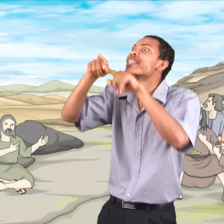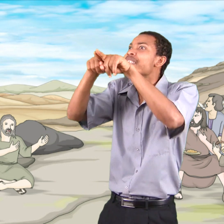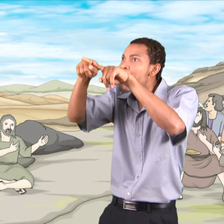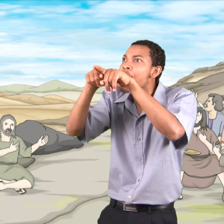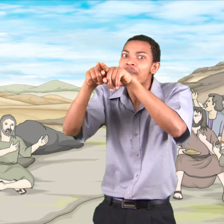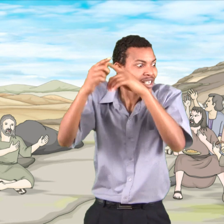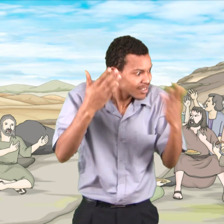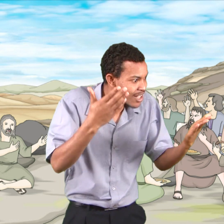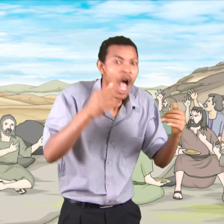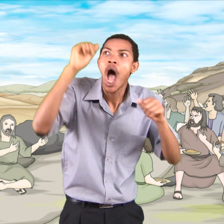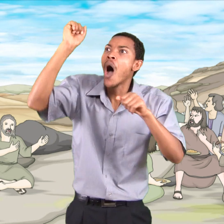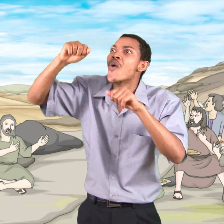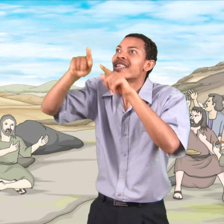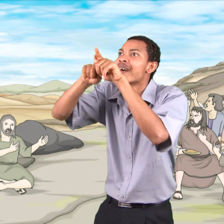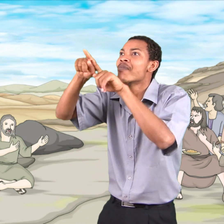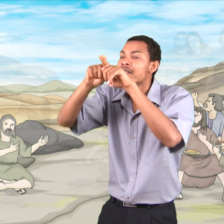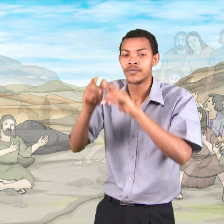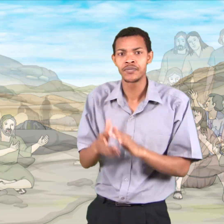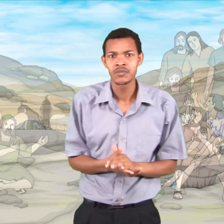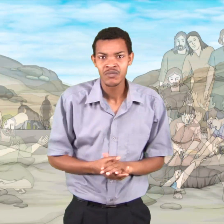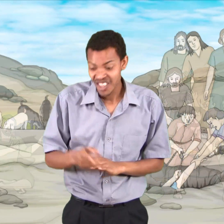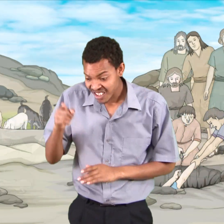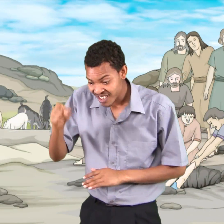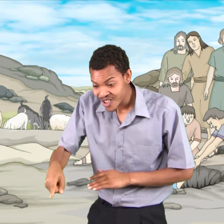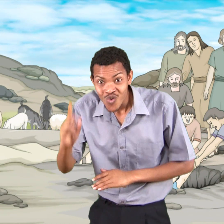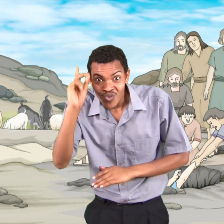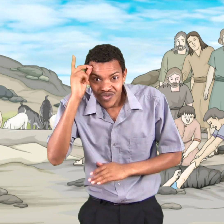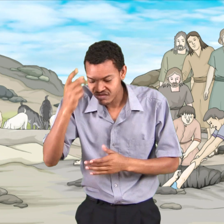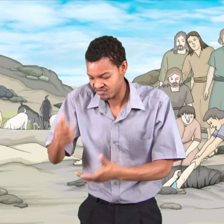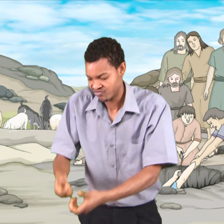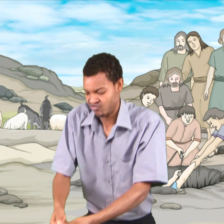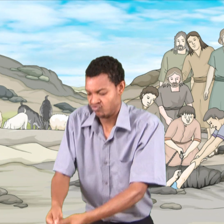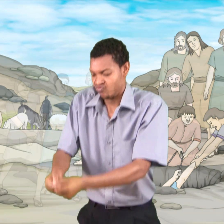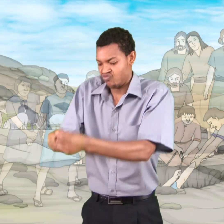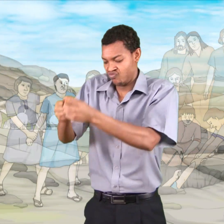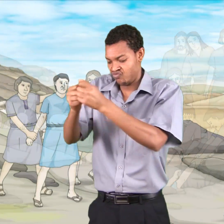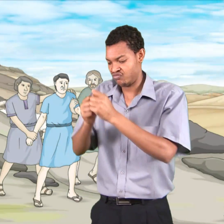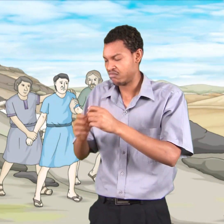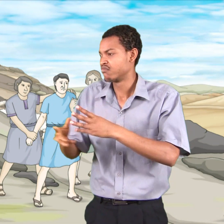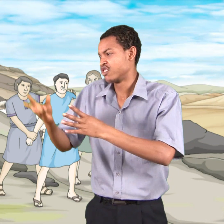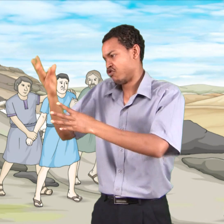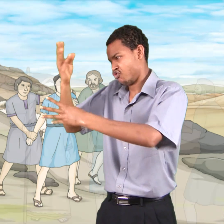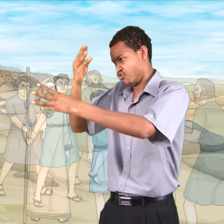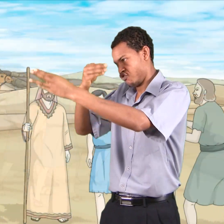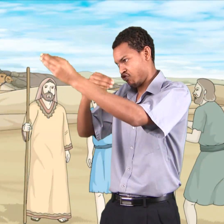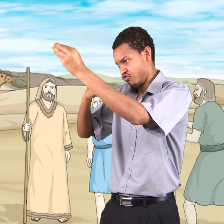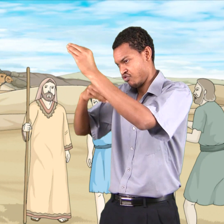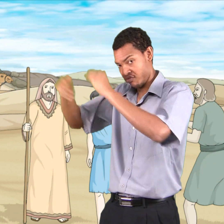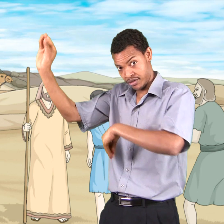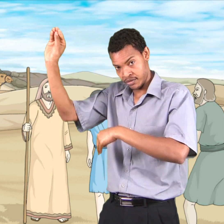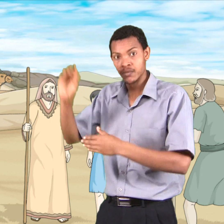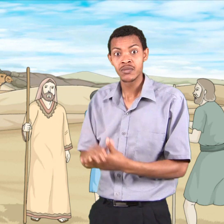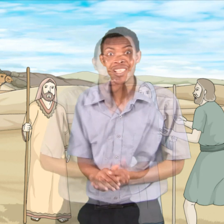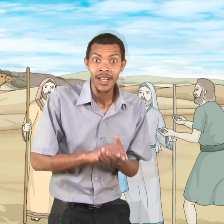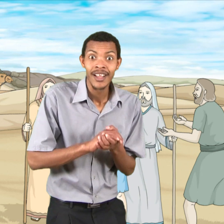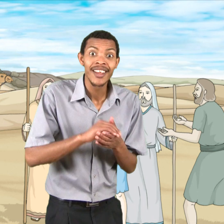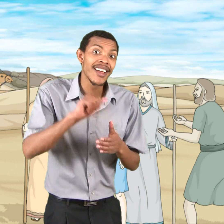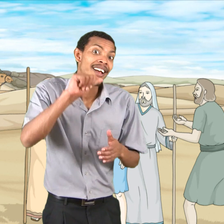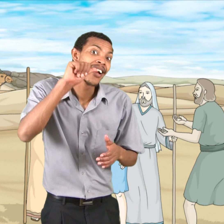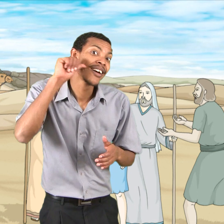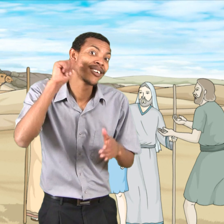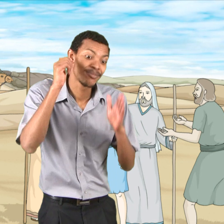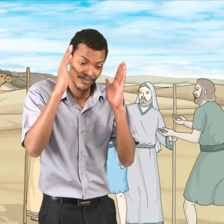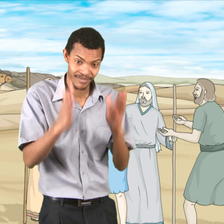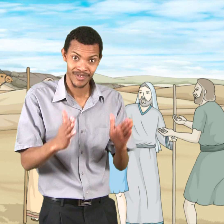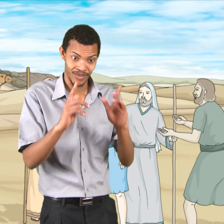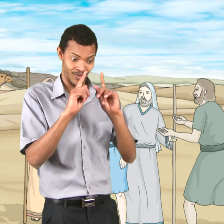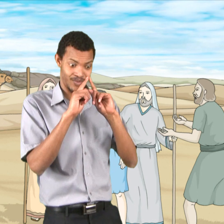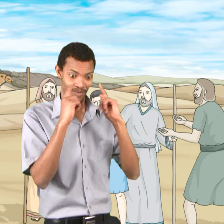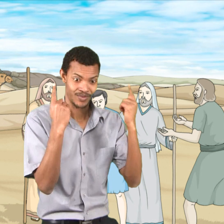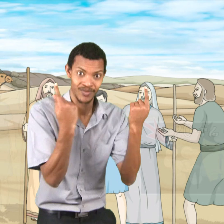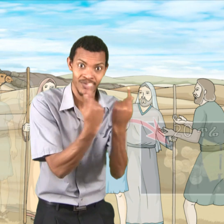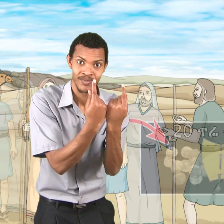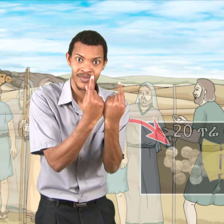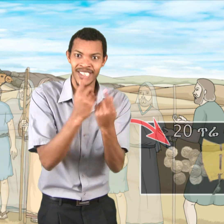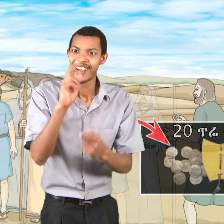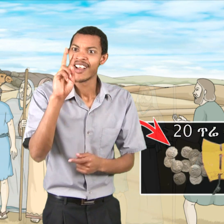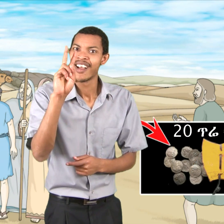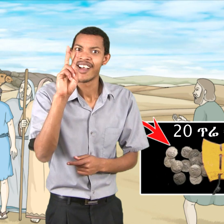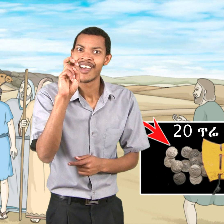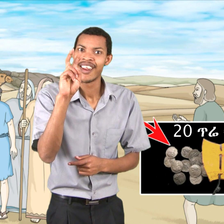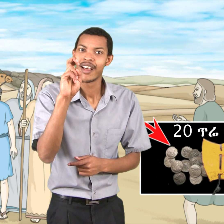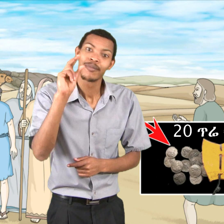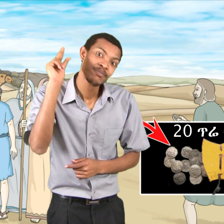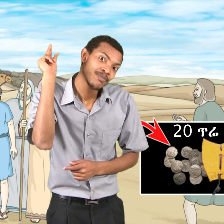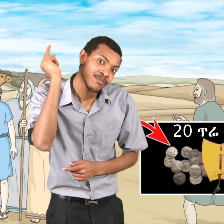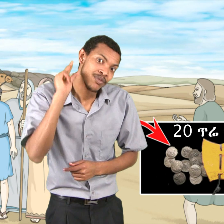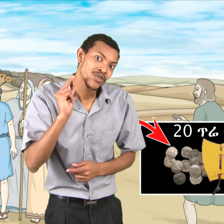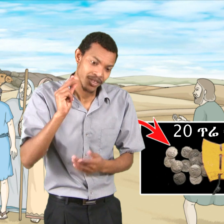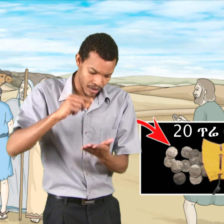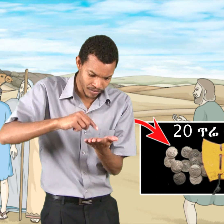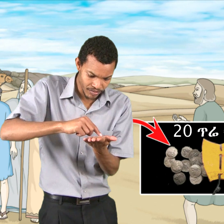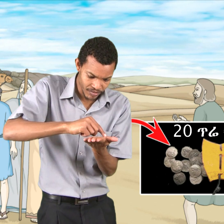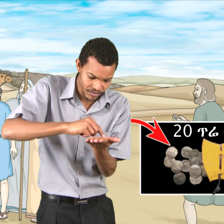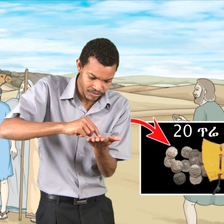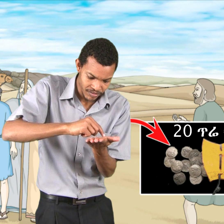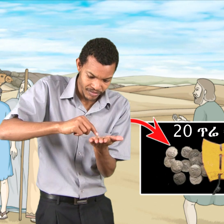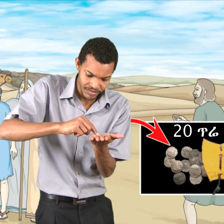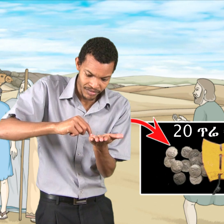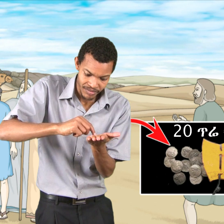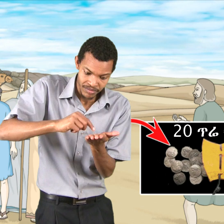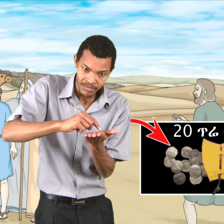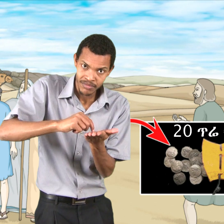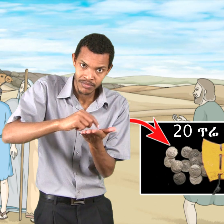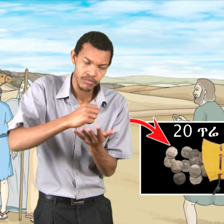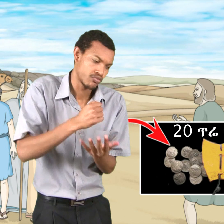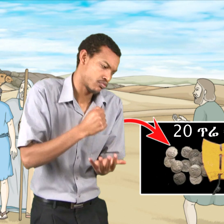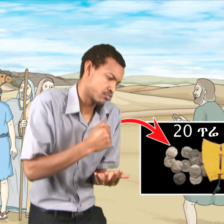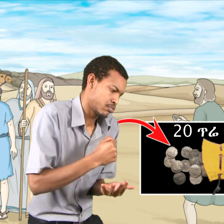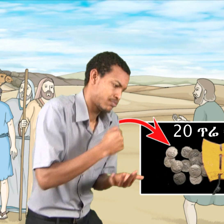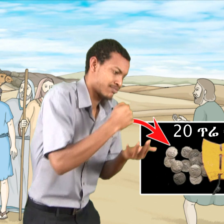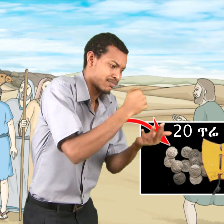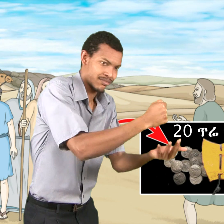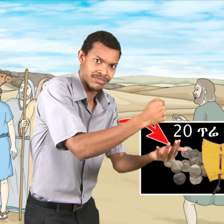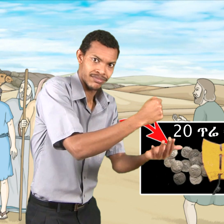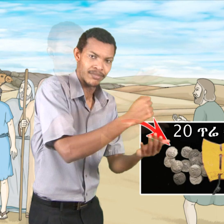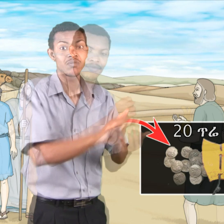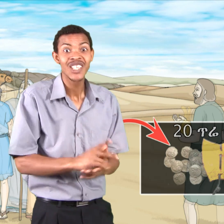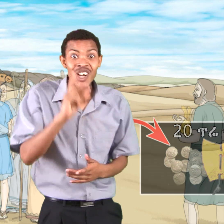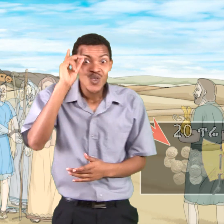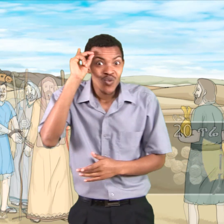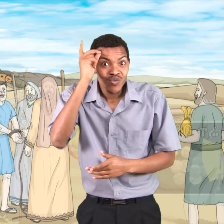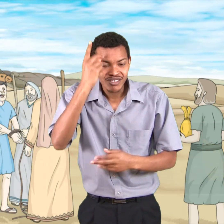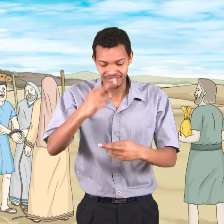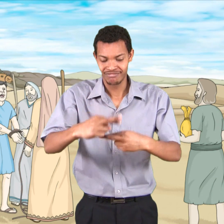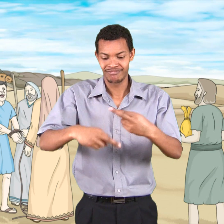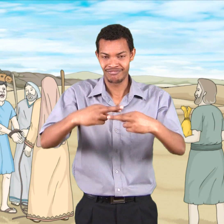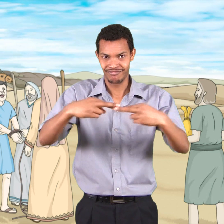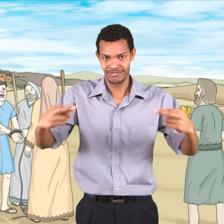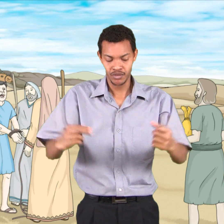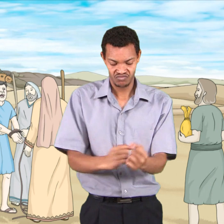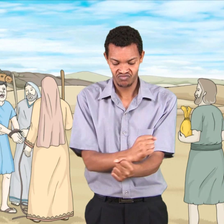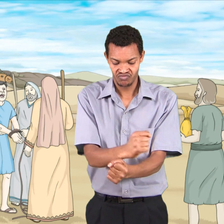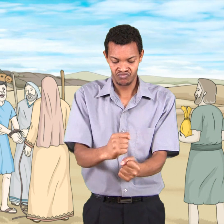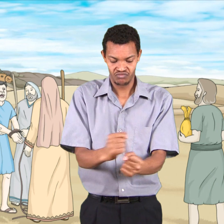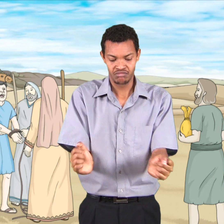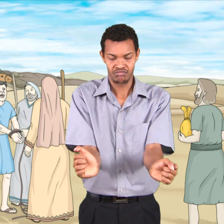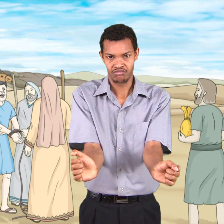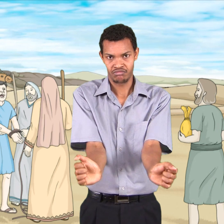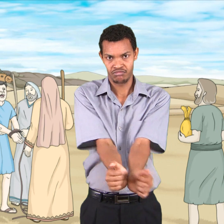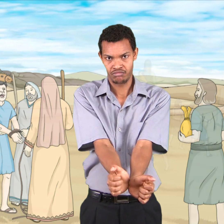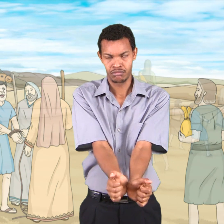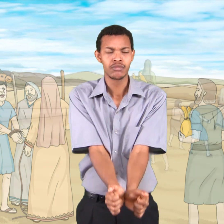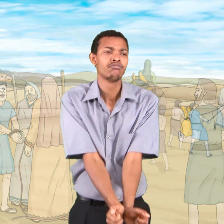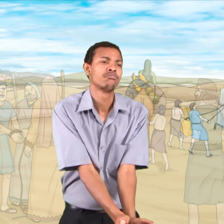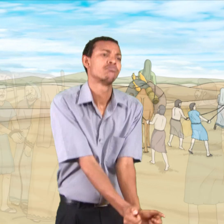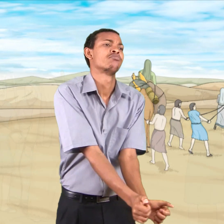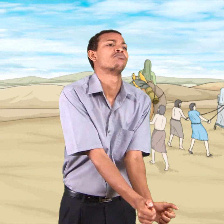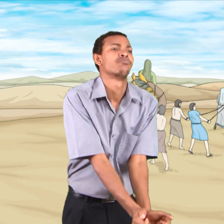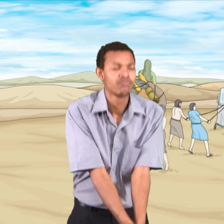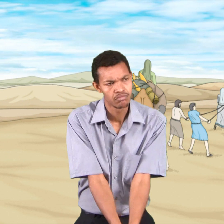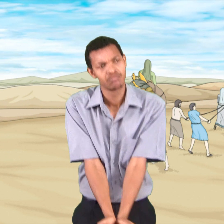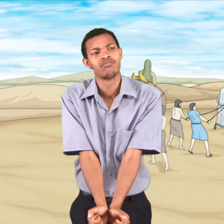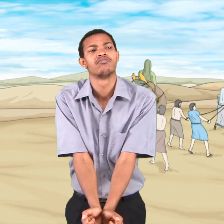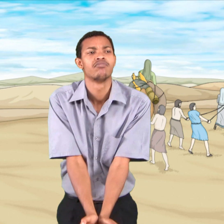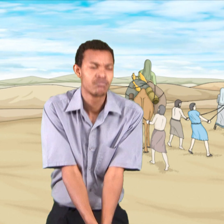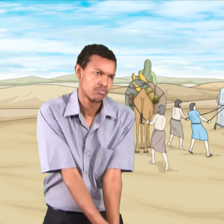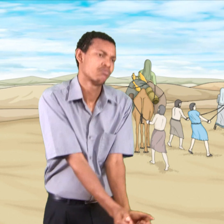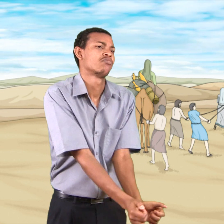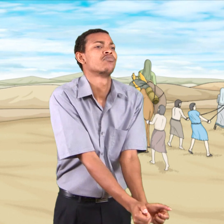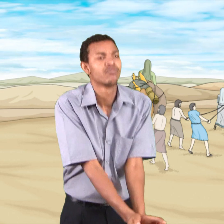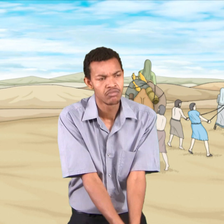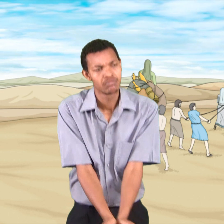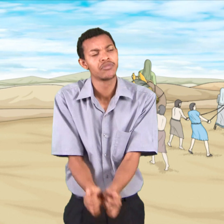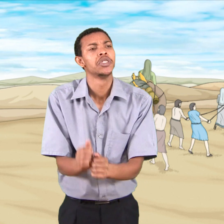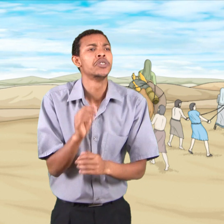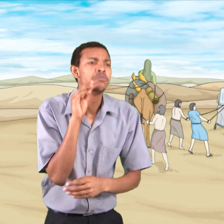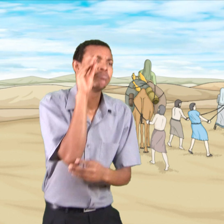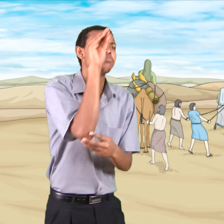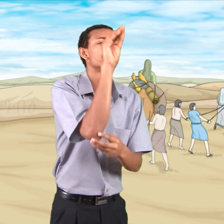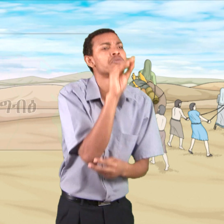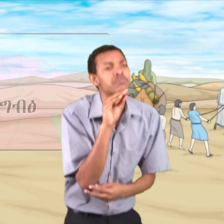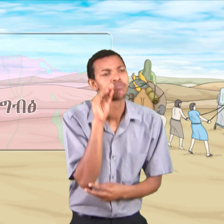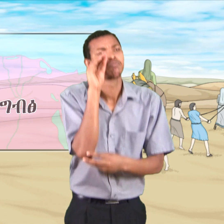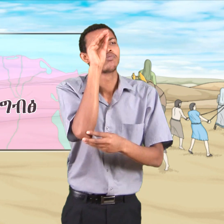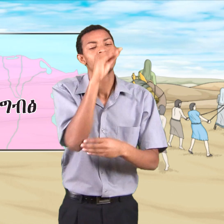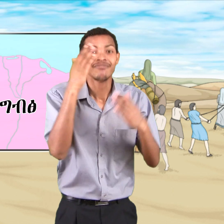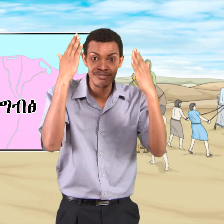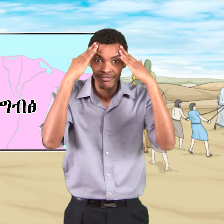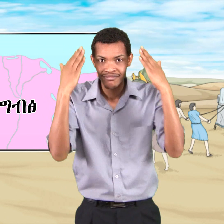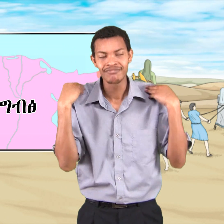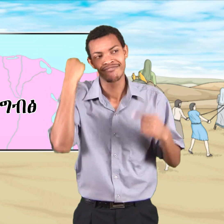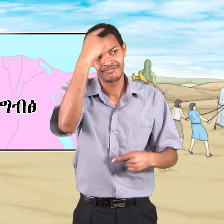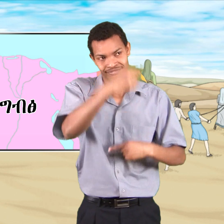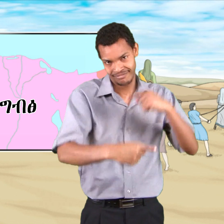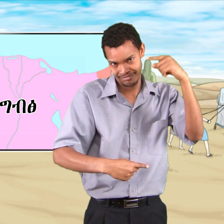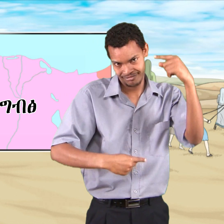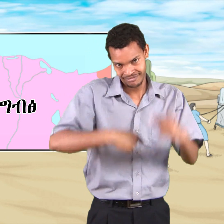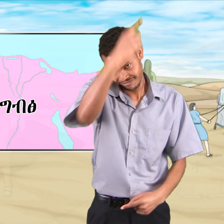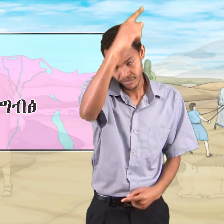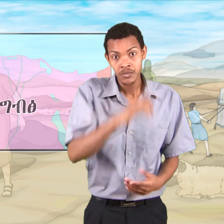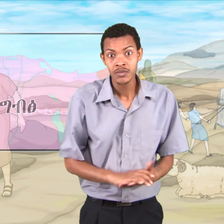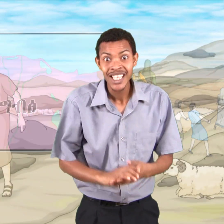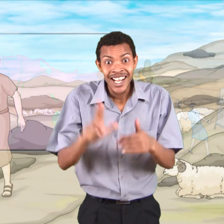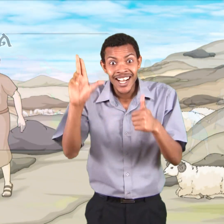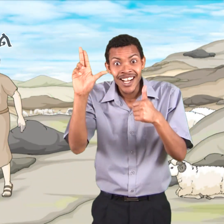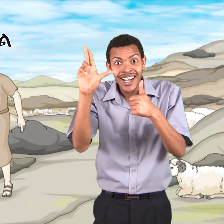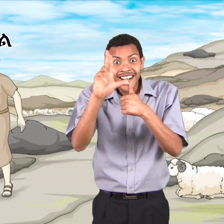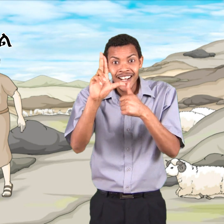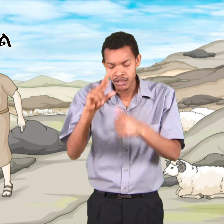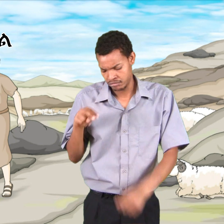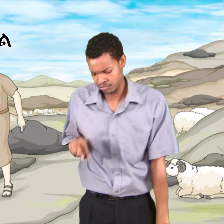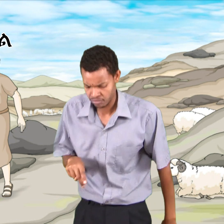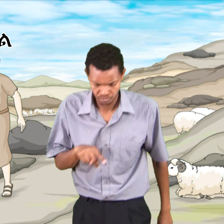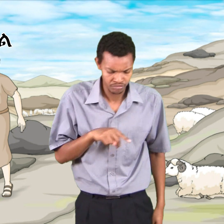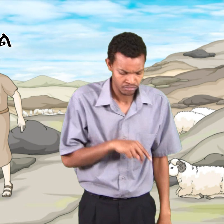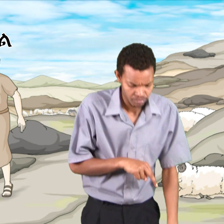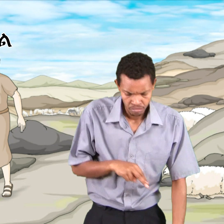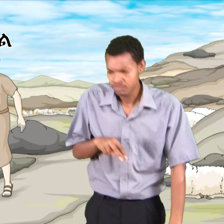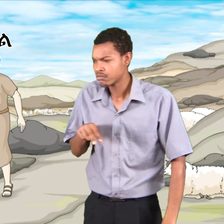So when the Midianite traders passed by, his brothers pulled Joseph out of the pit and sold him for twenty shekels of silver to the Ishmaelites, who took him to Egypt.